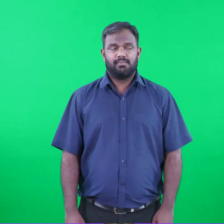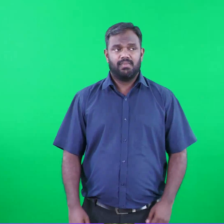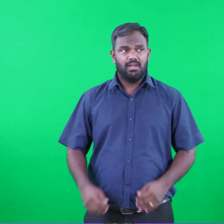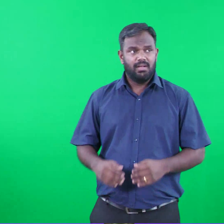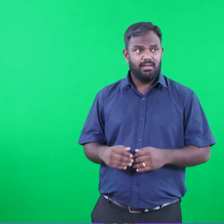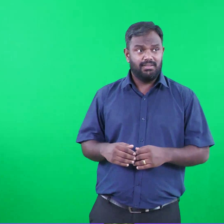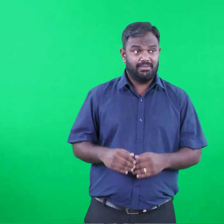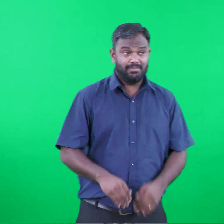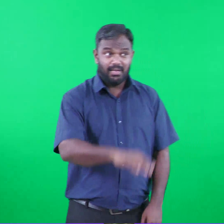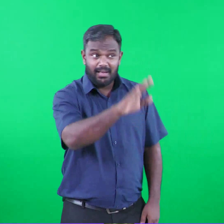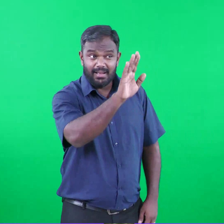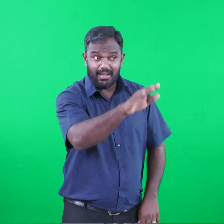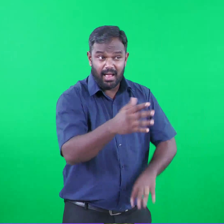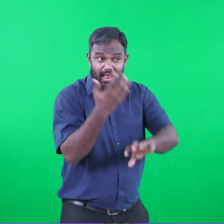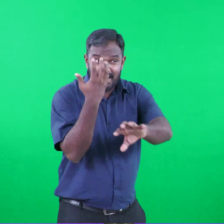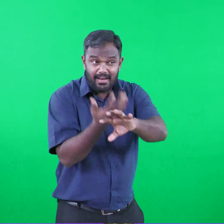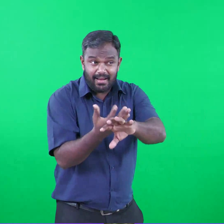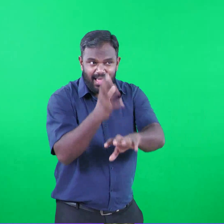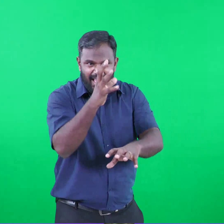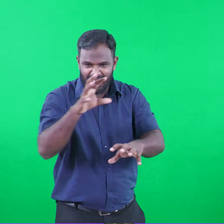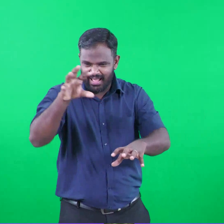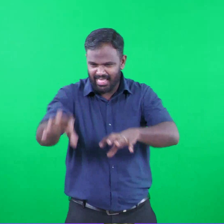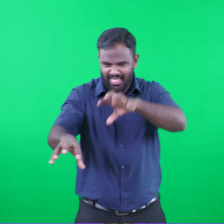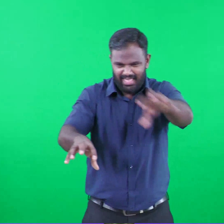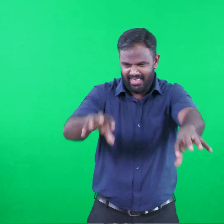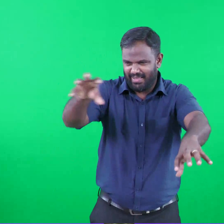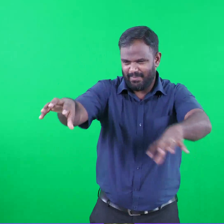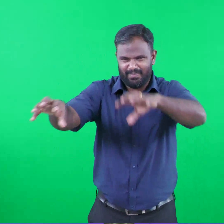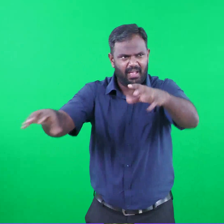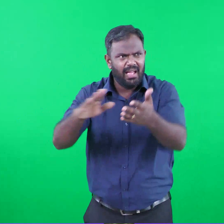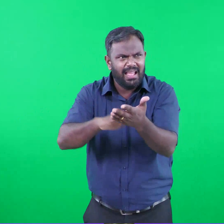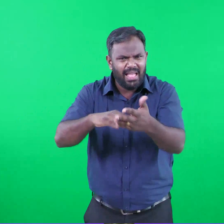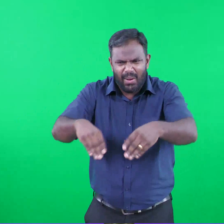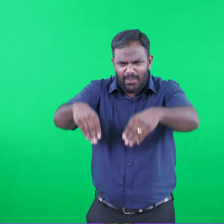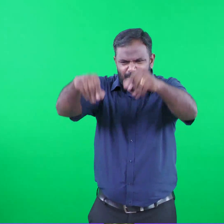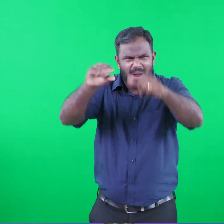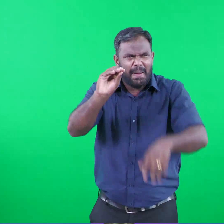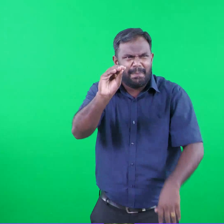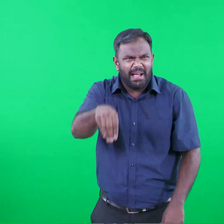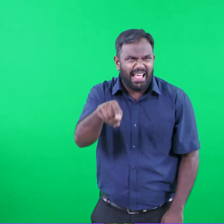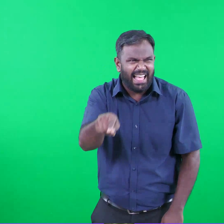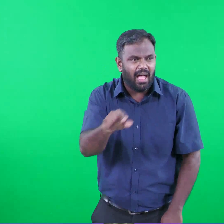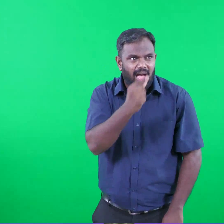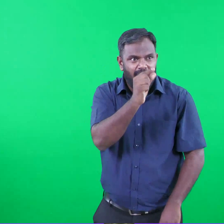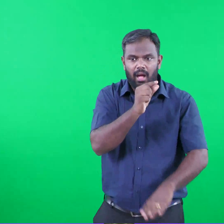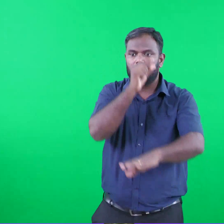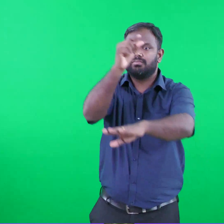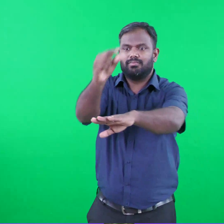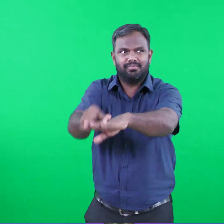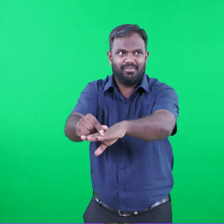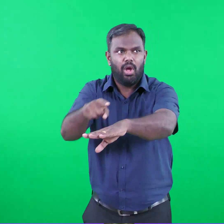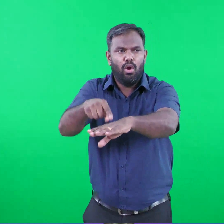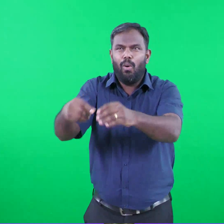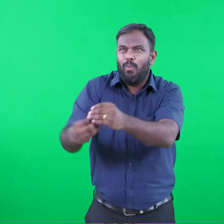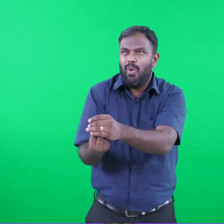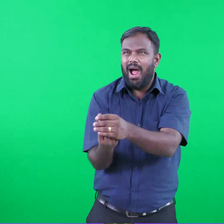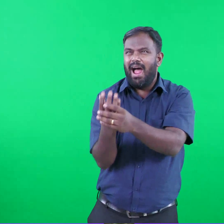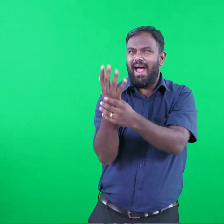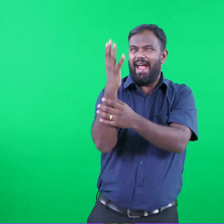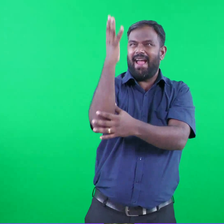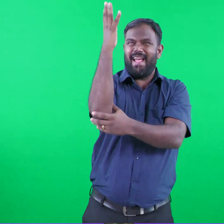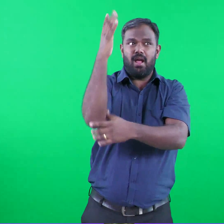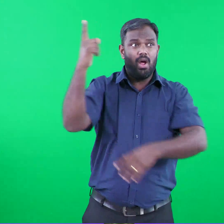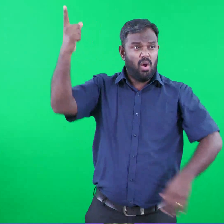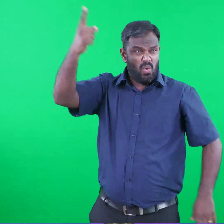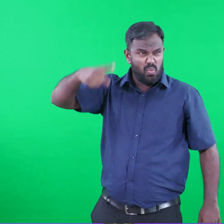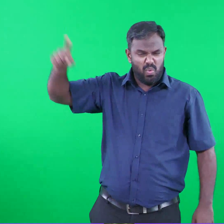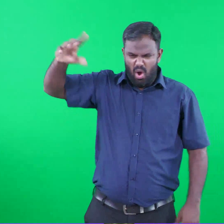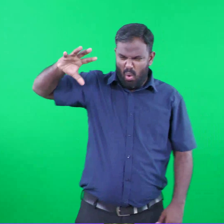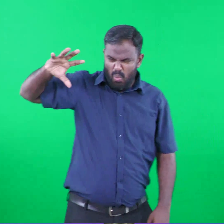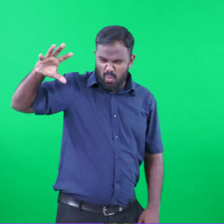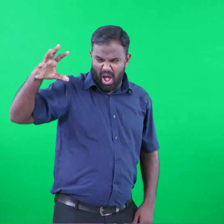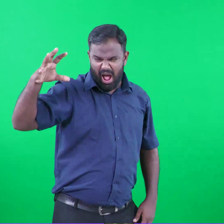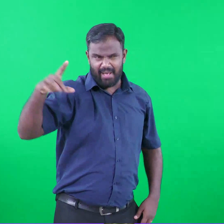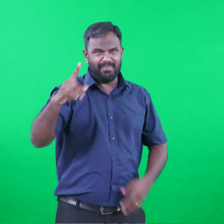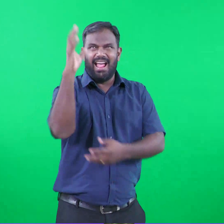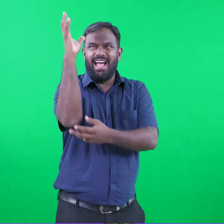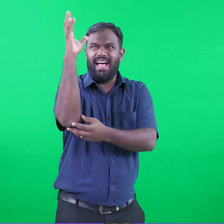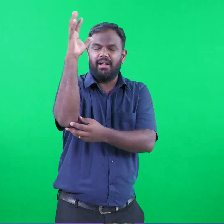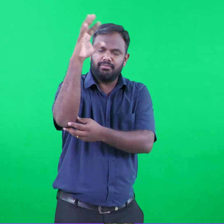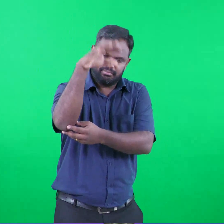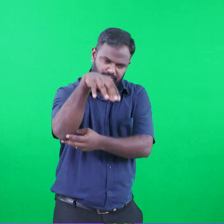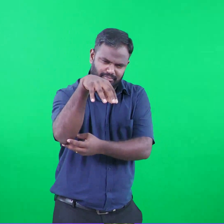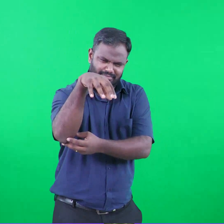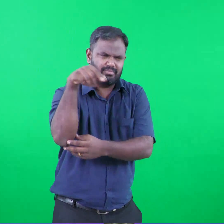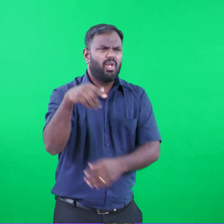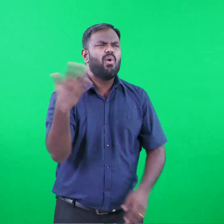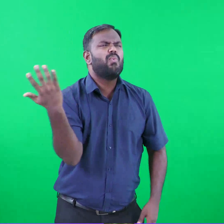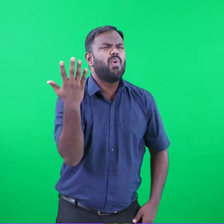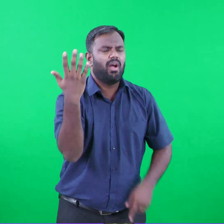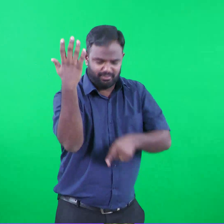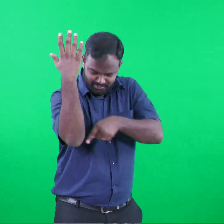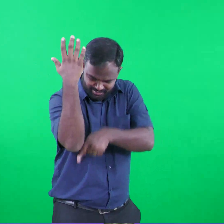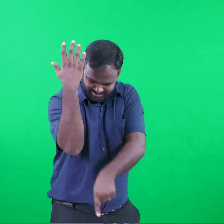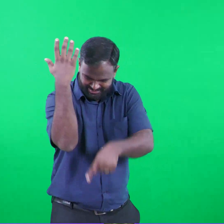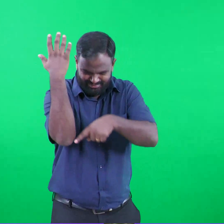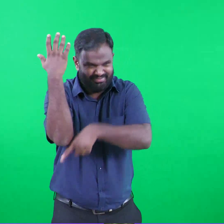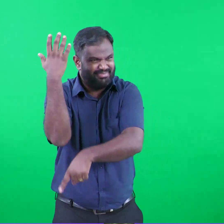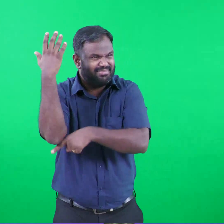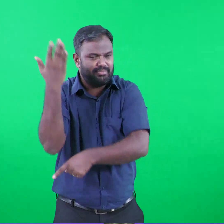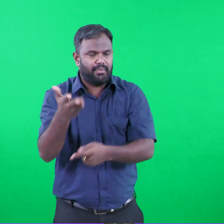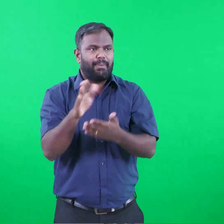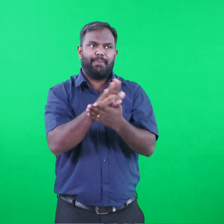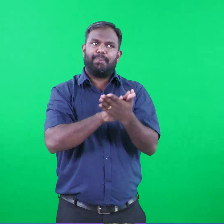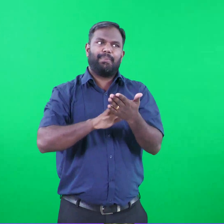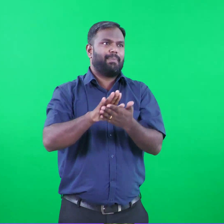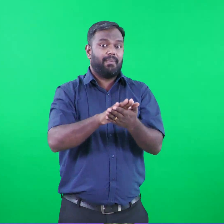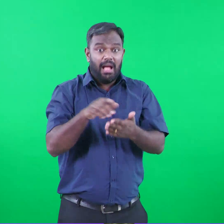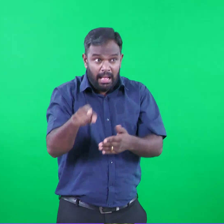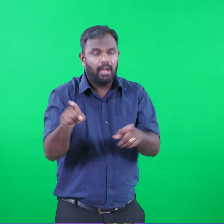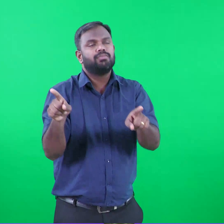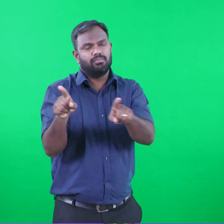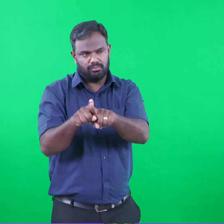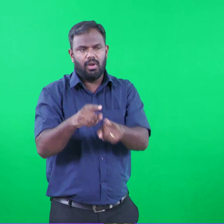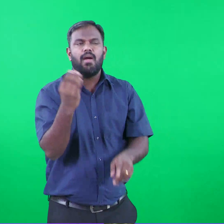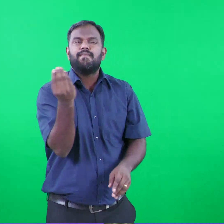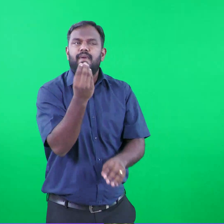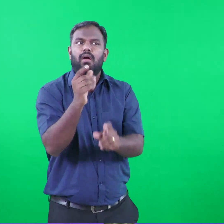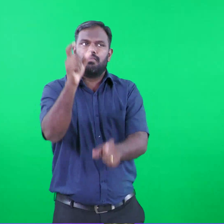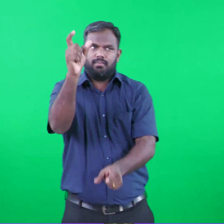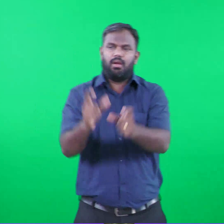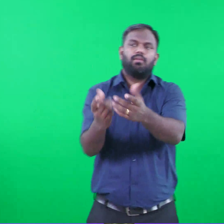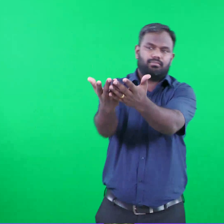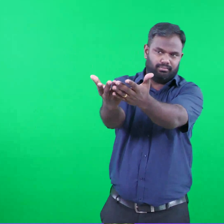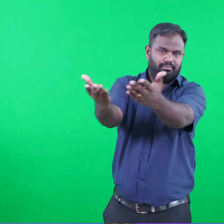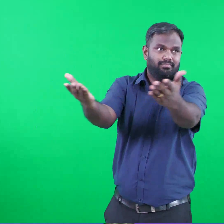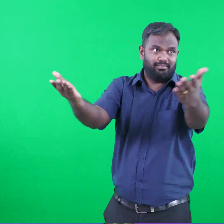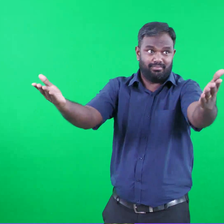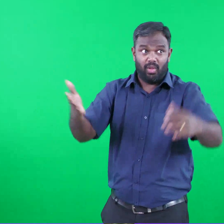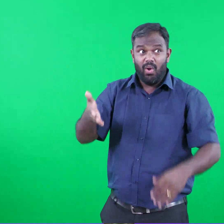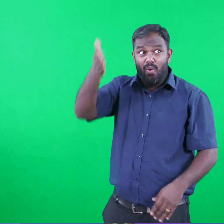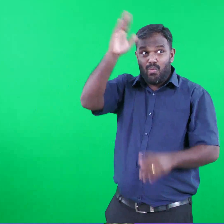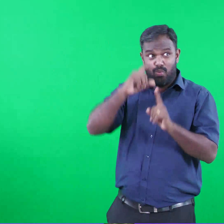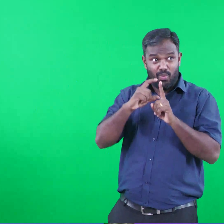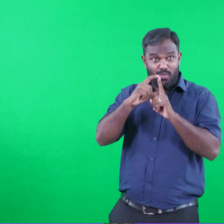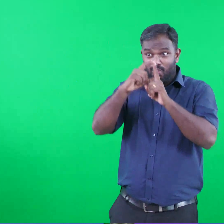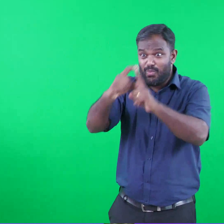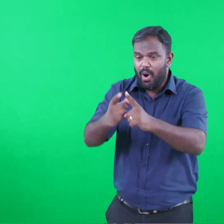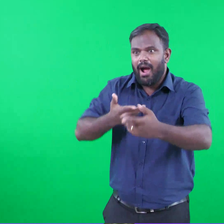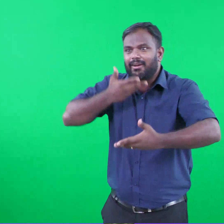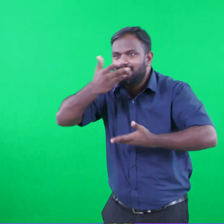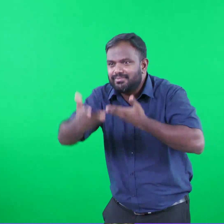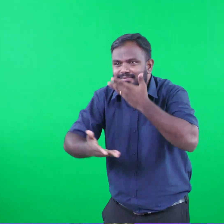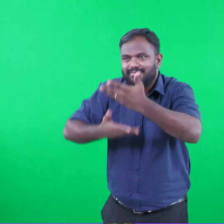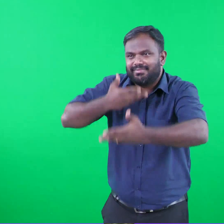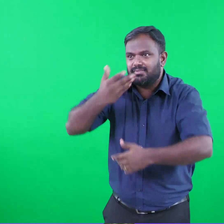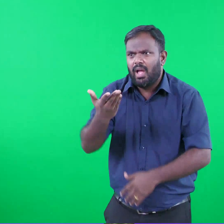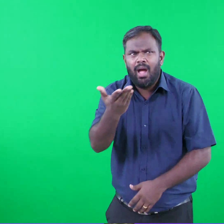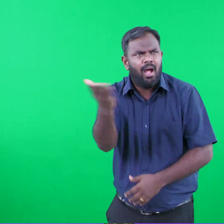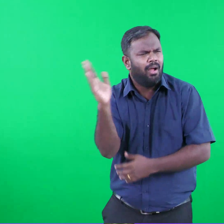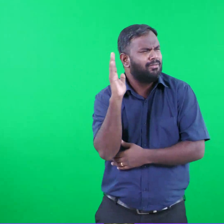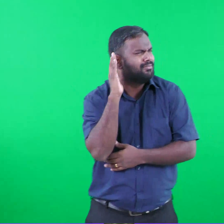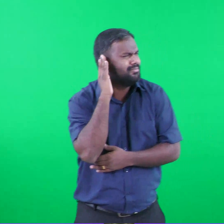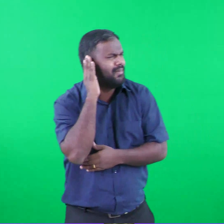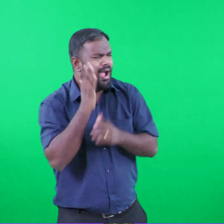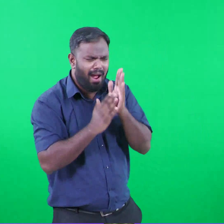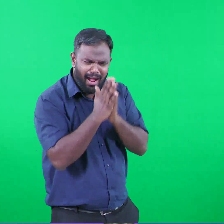Some are like the seeds sown on rocky ground. They hear the word and at once receive it with joy.